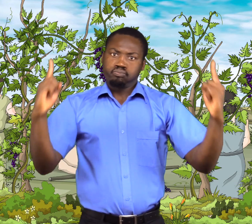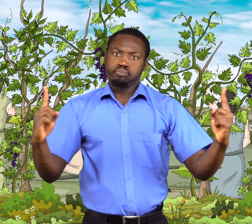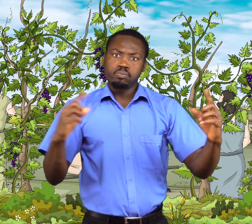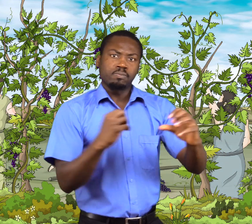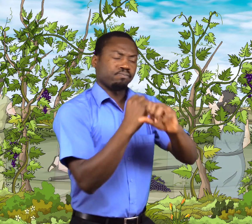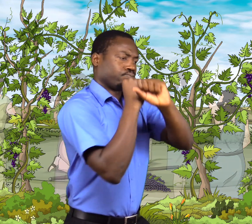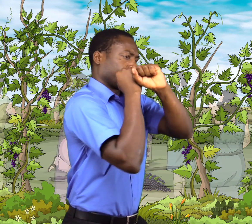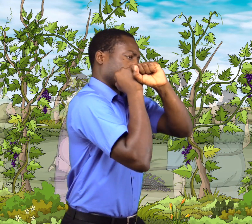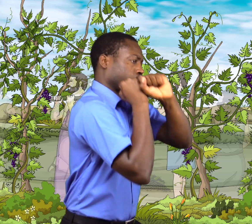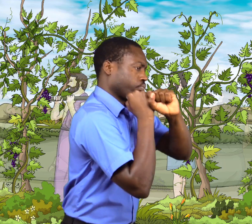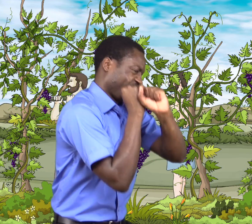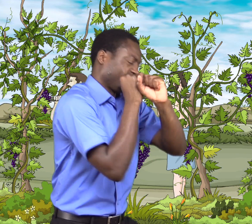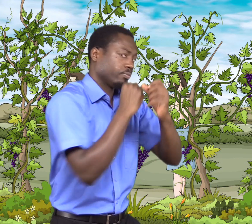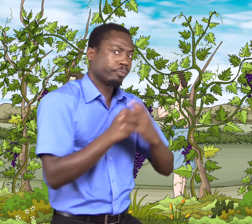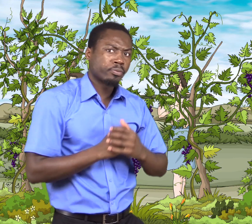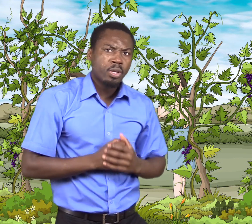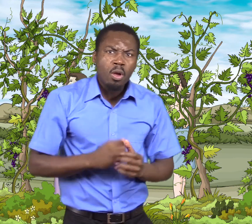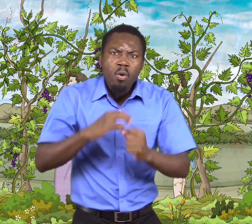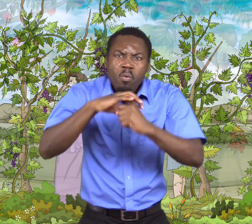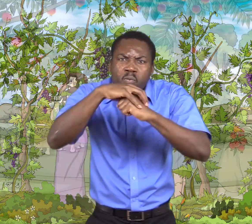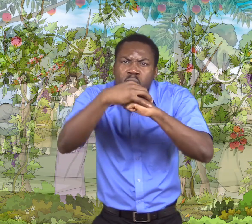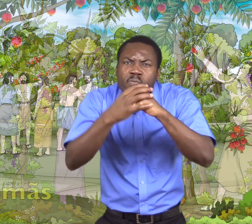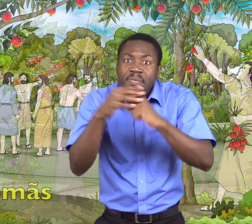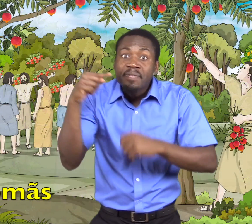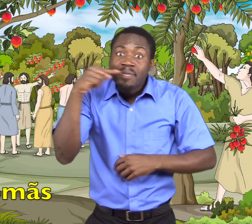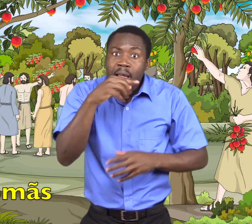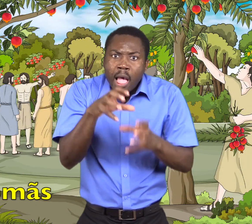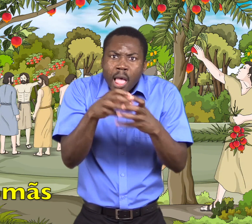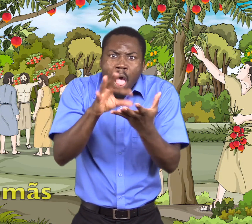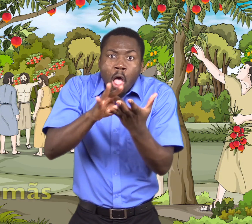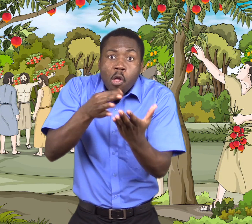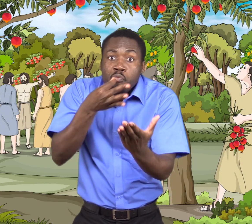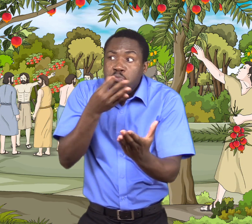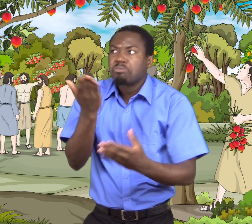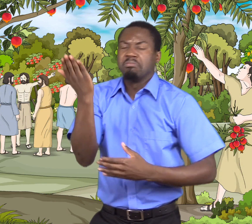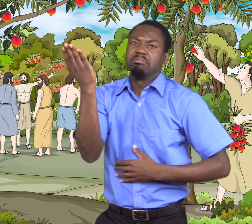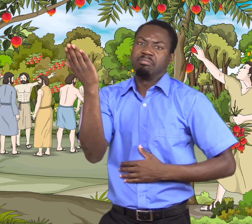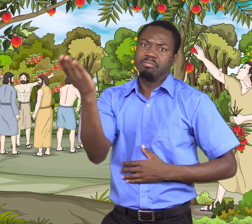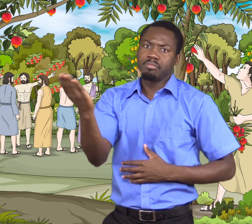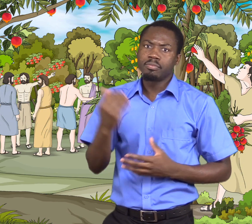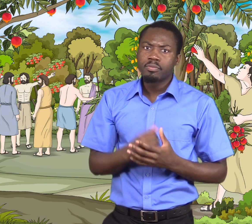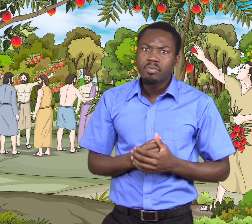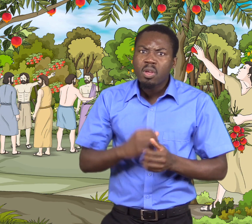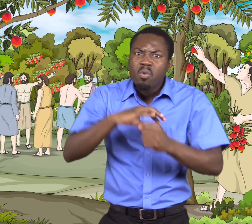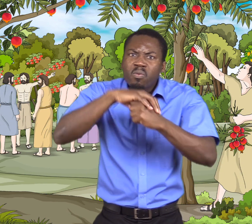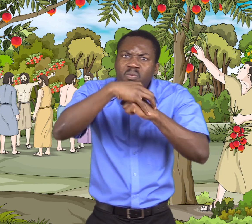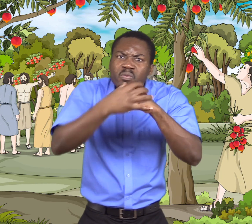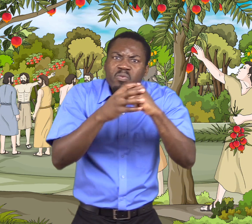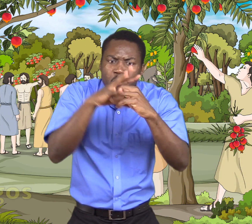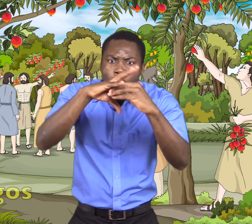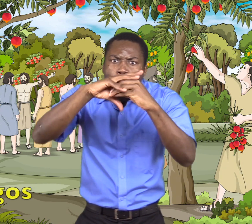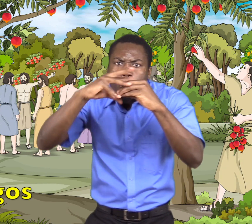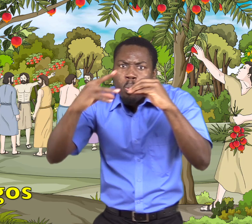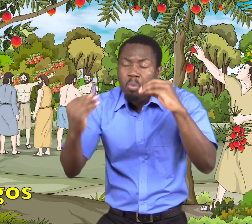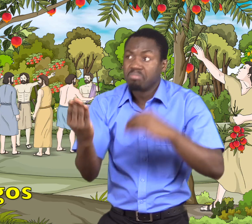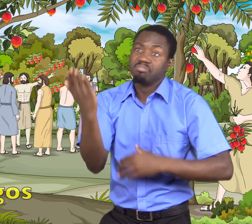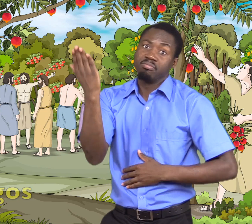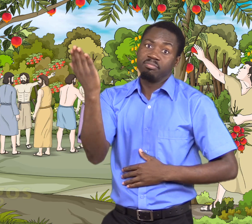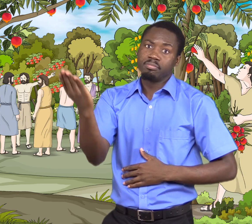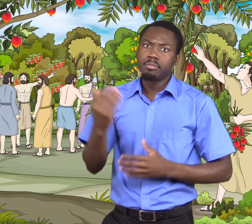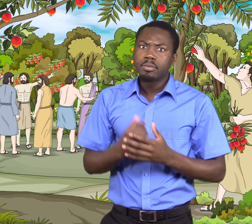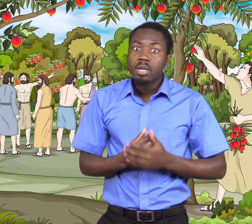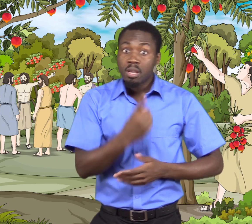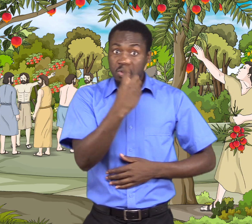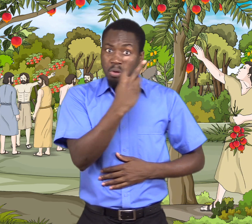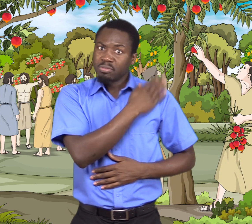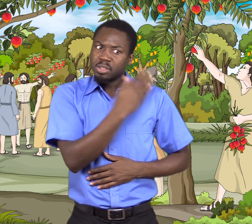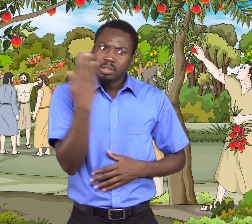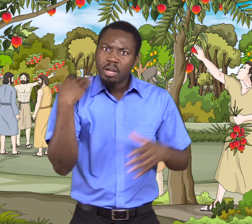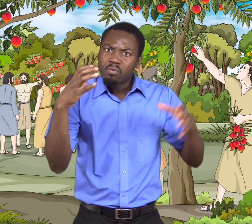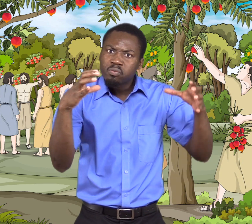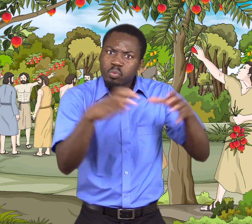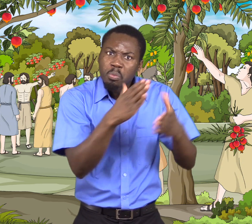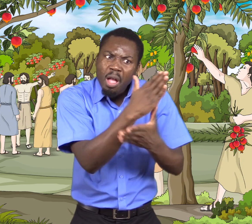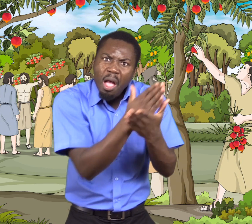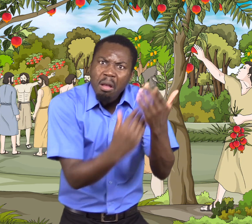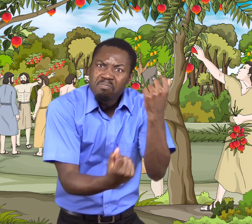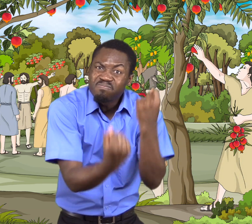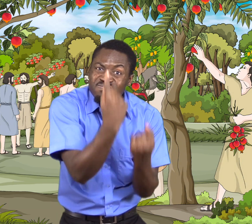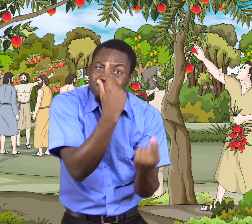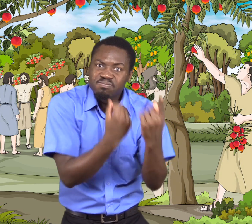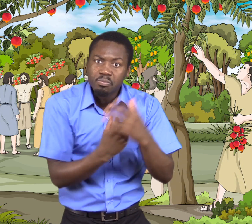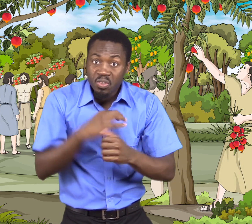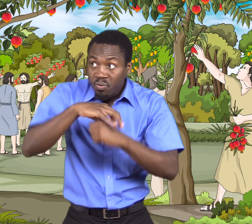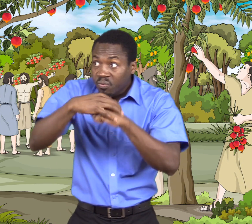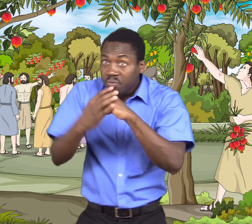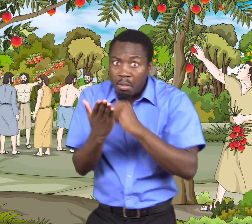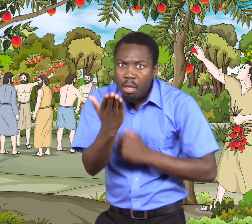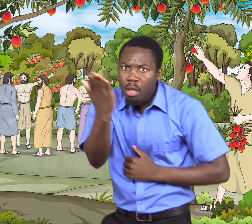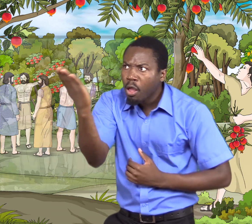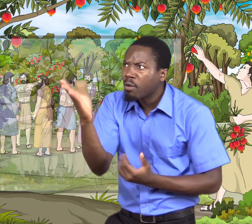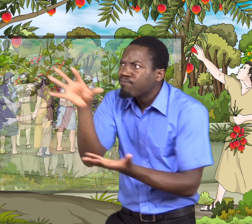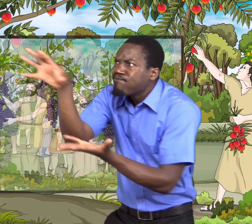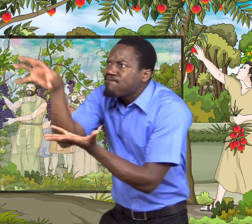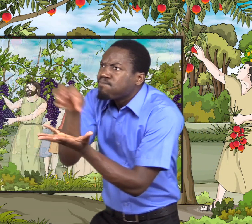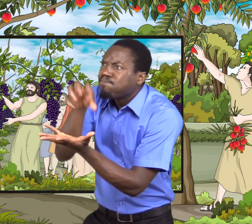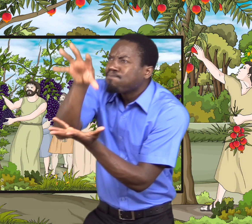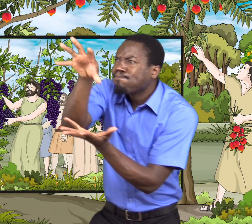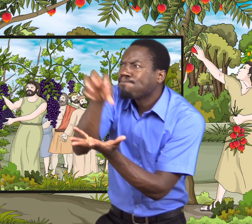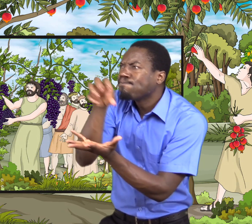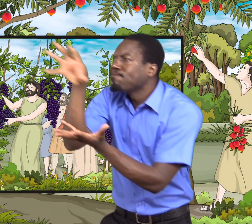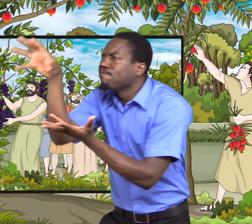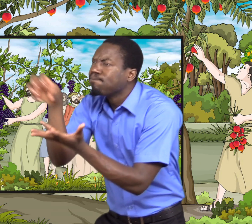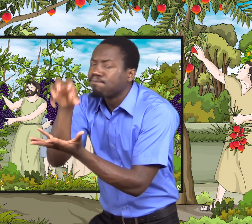They also took some pomegranates and figs.